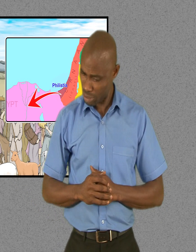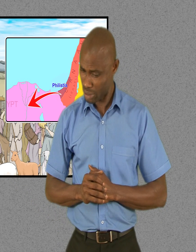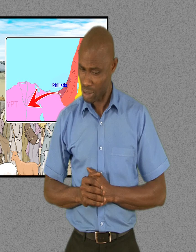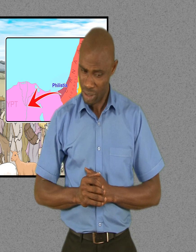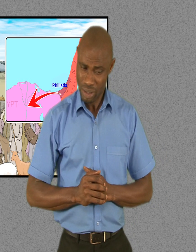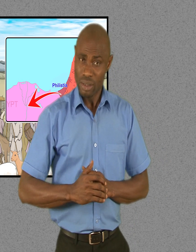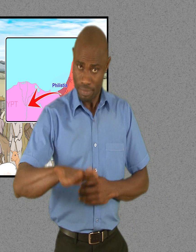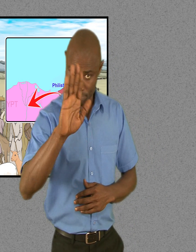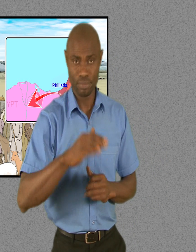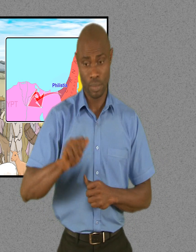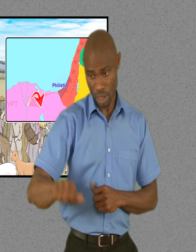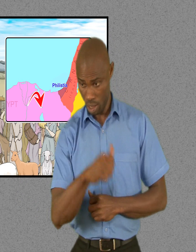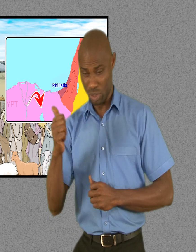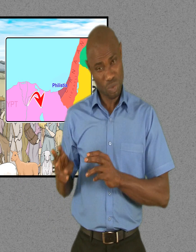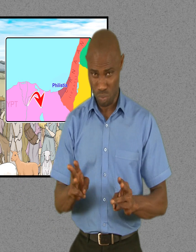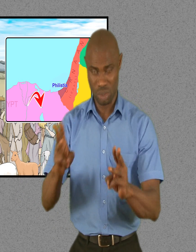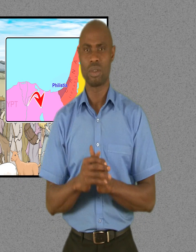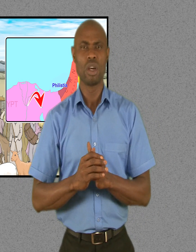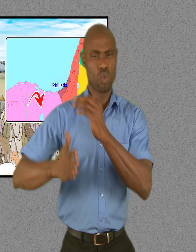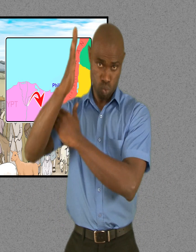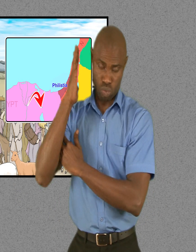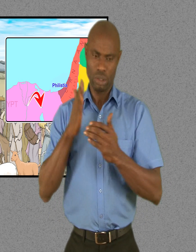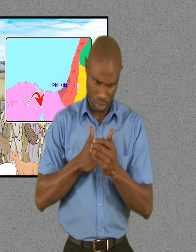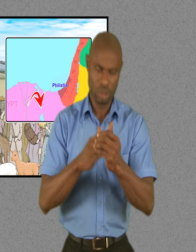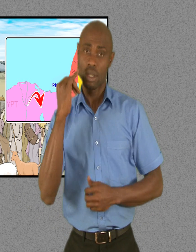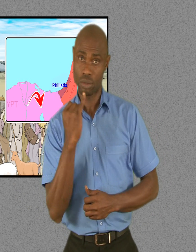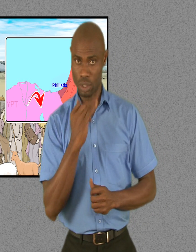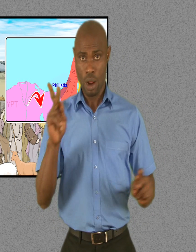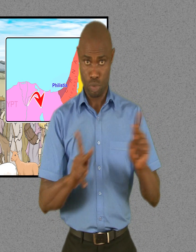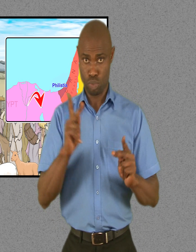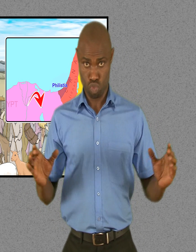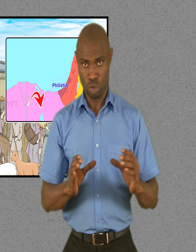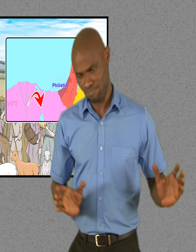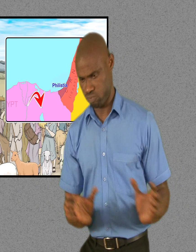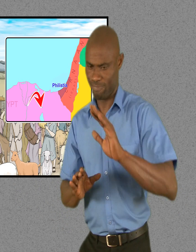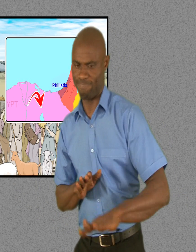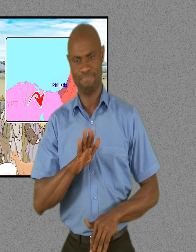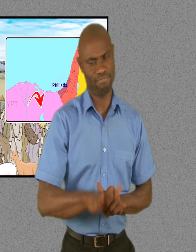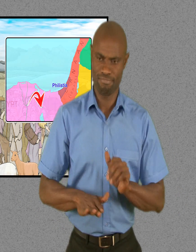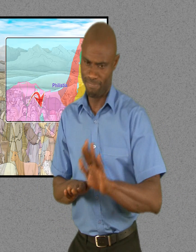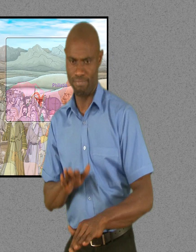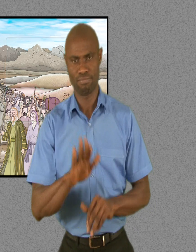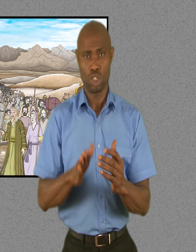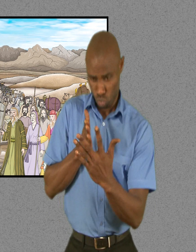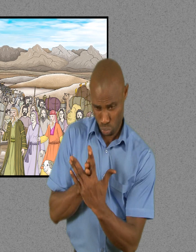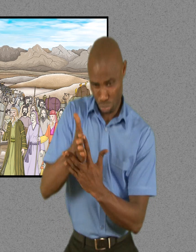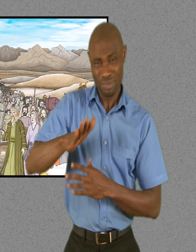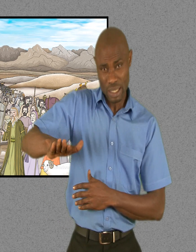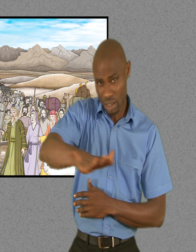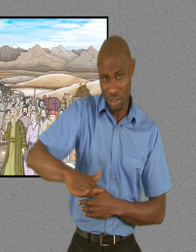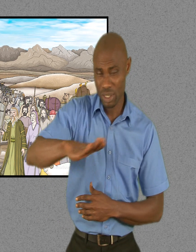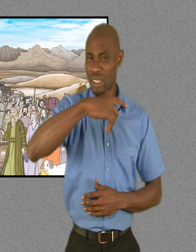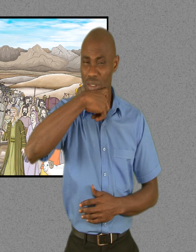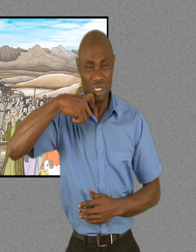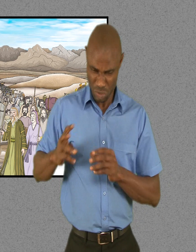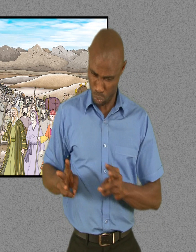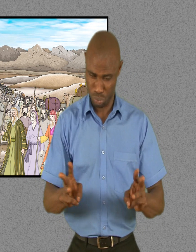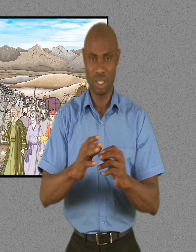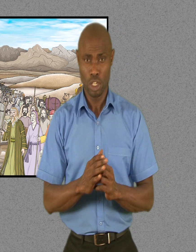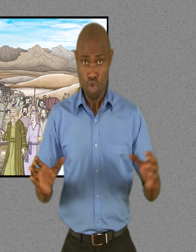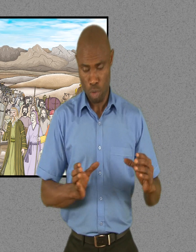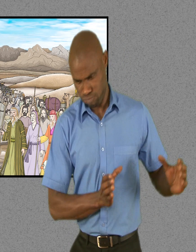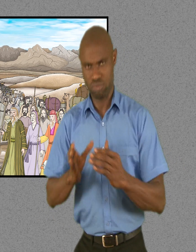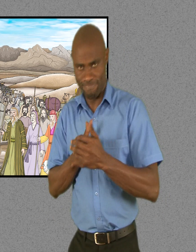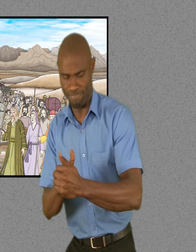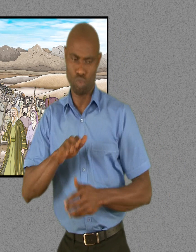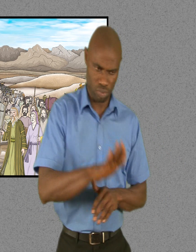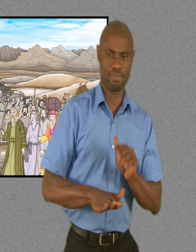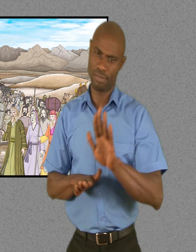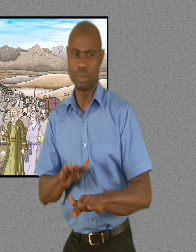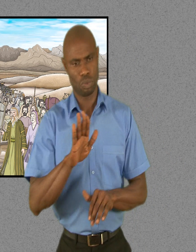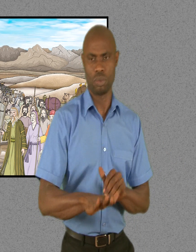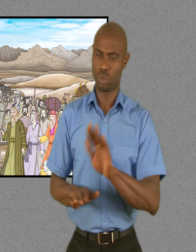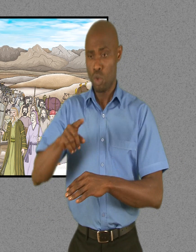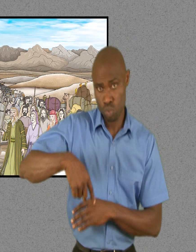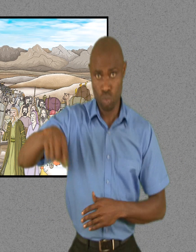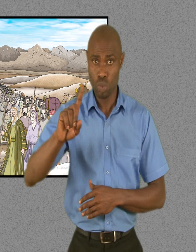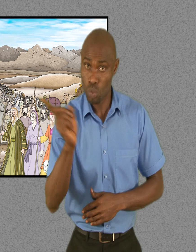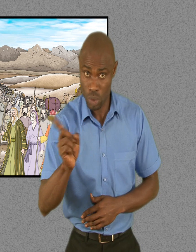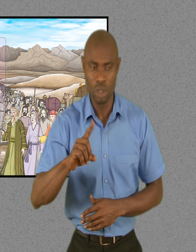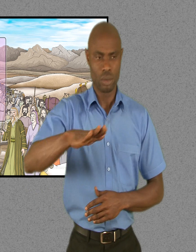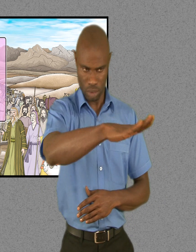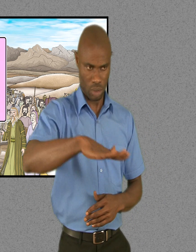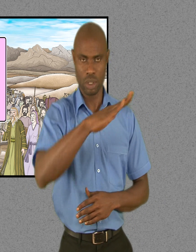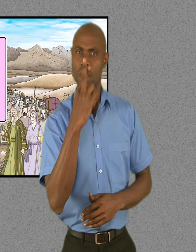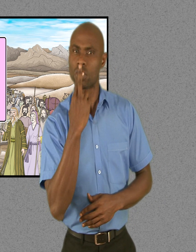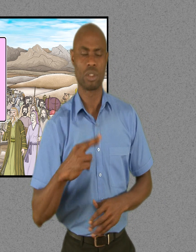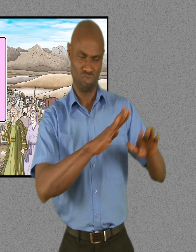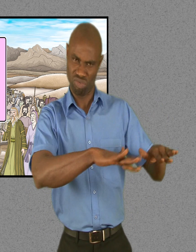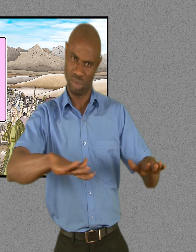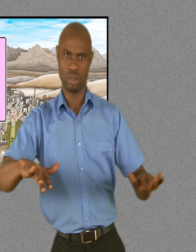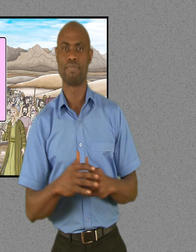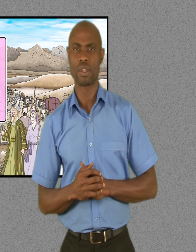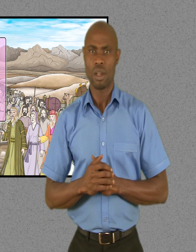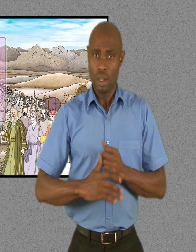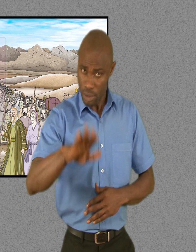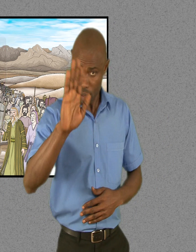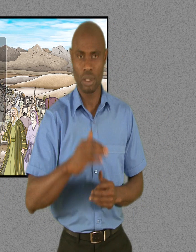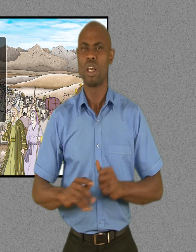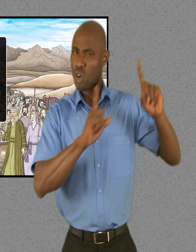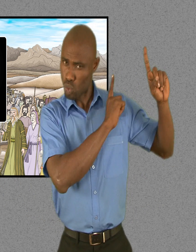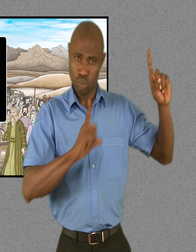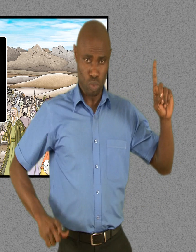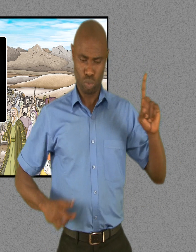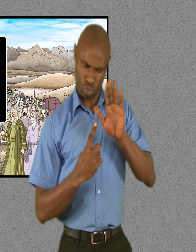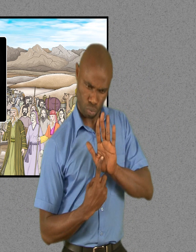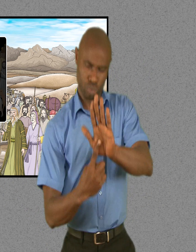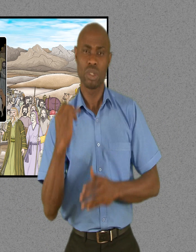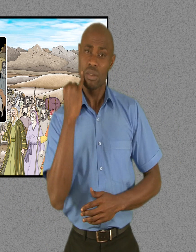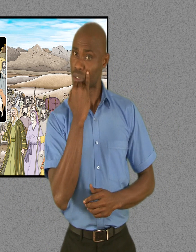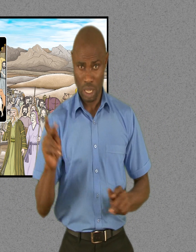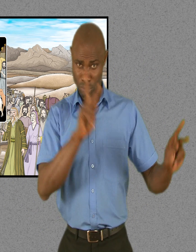So God led the people around by the way of the wilderness toward the Red Sea.